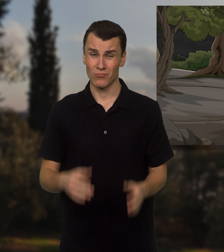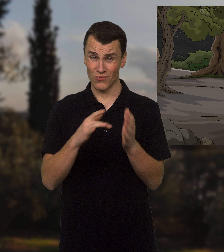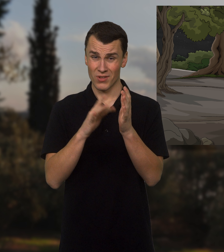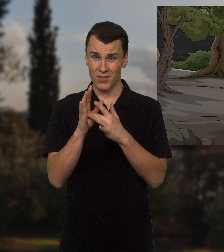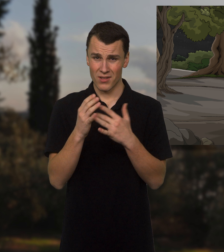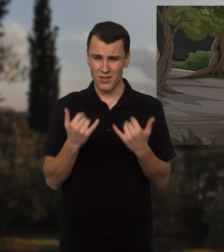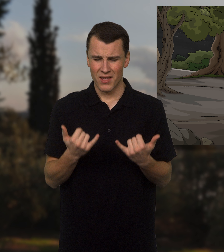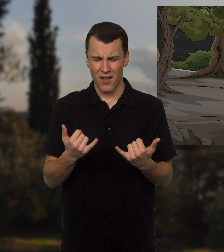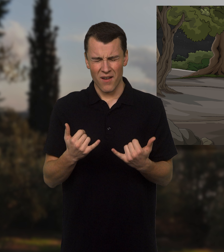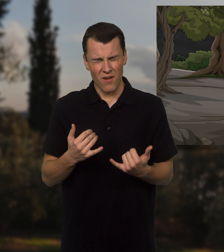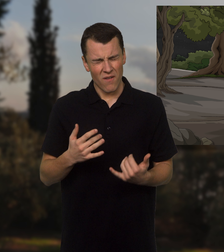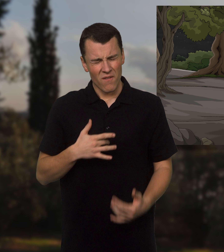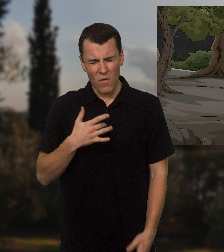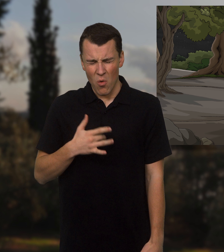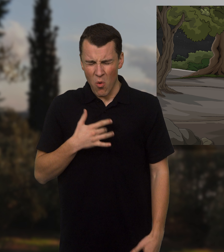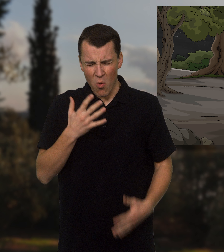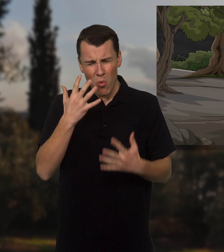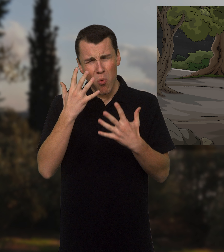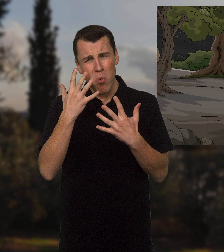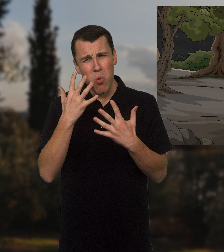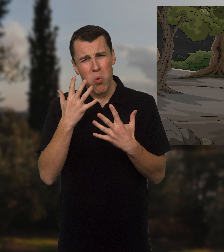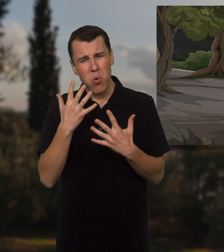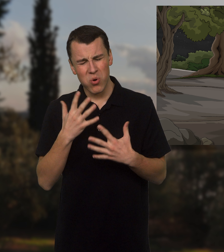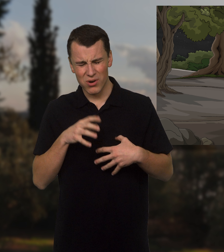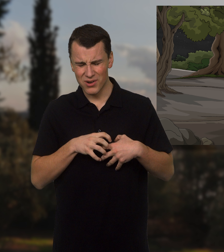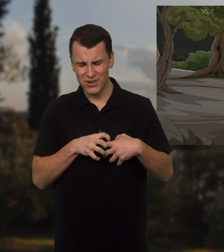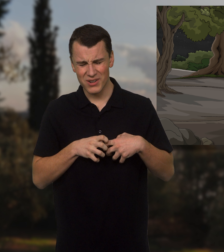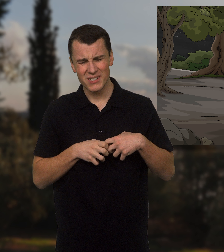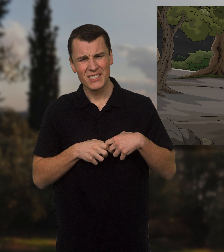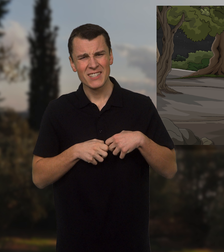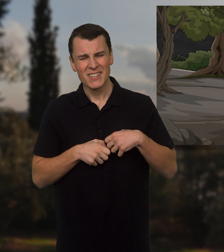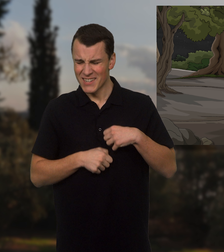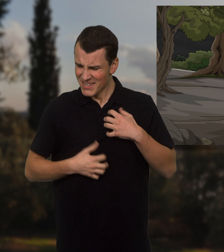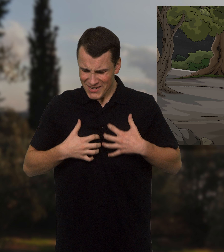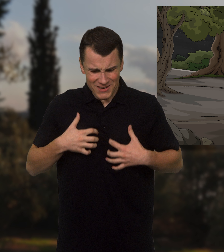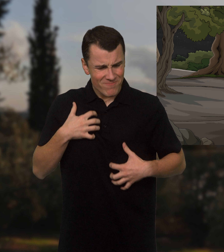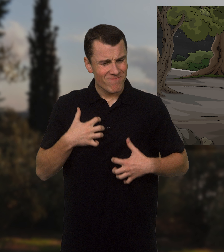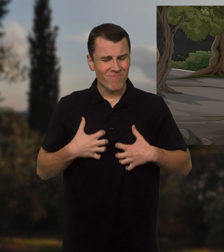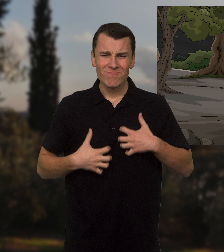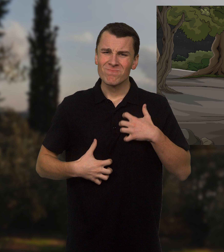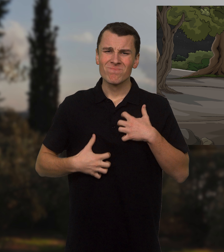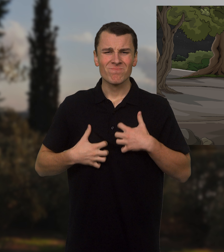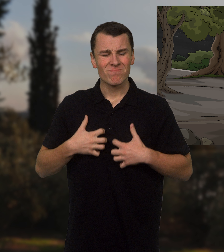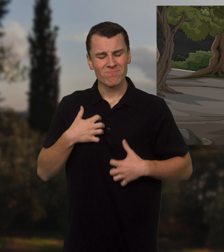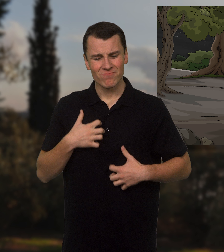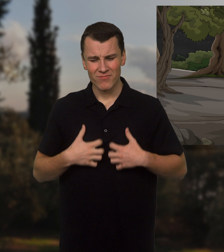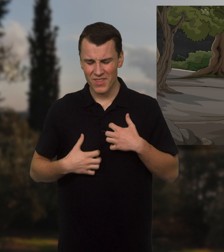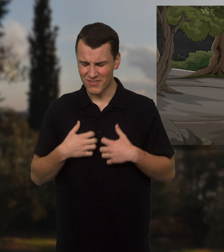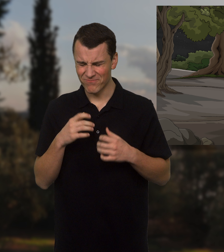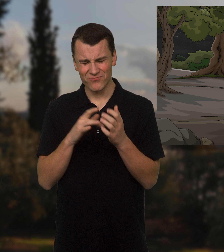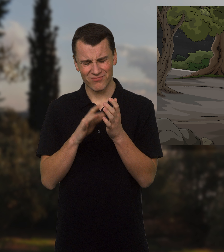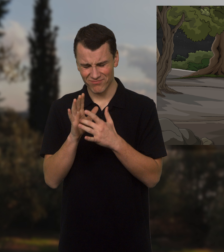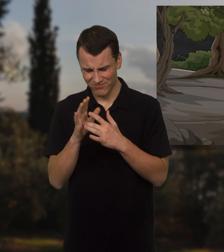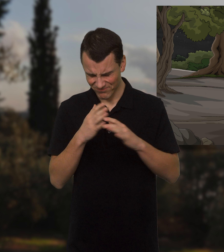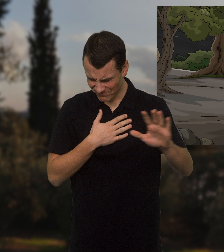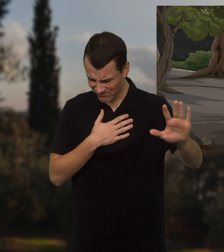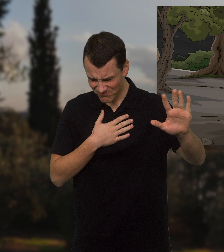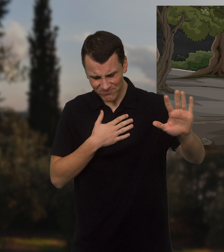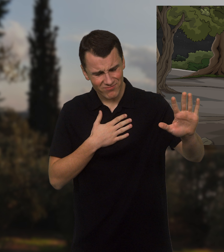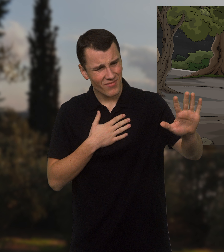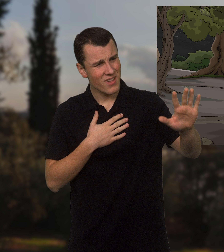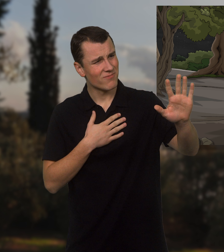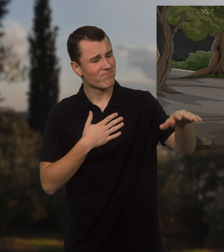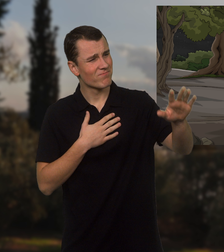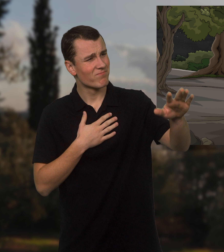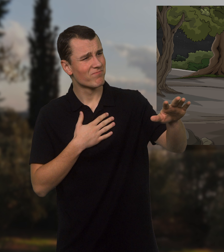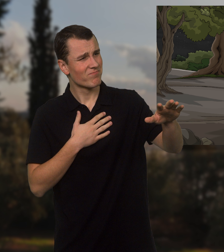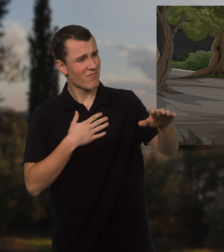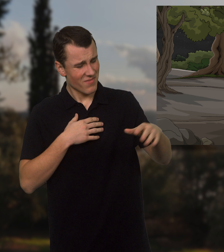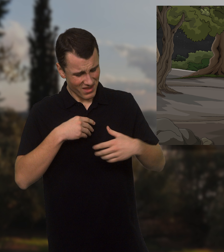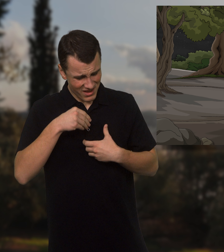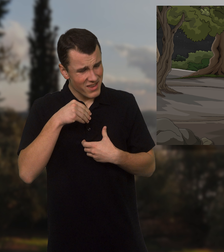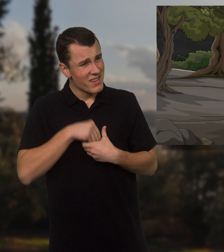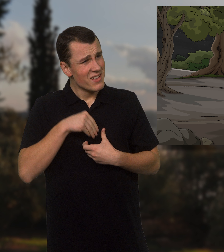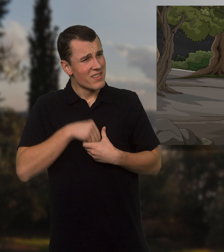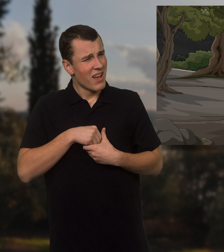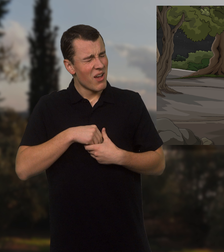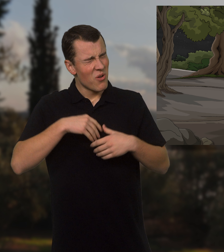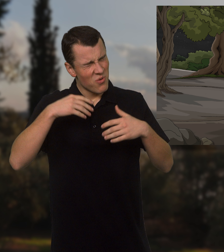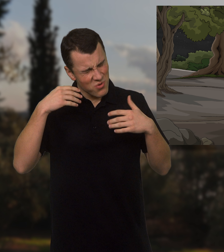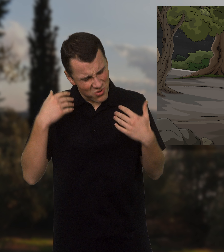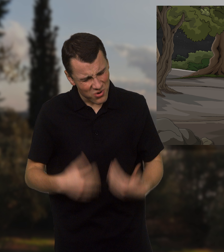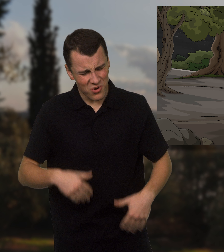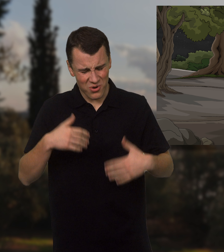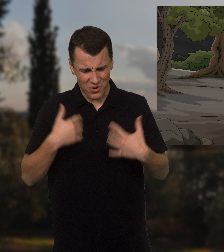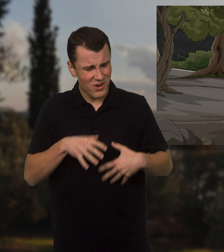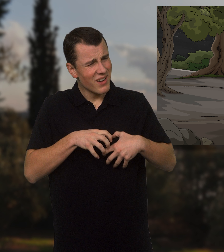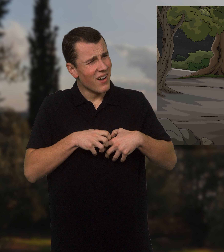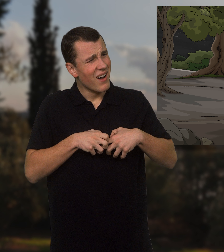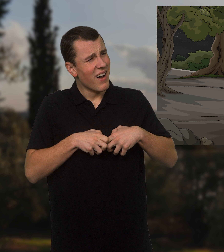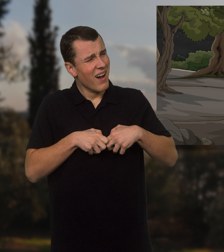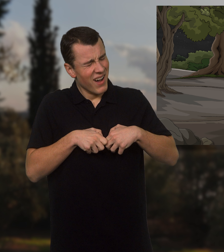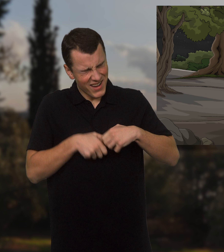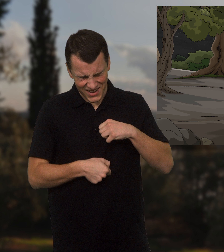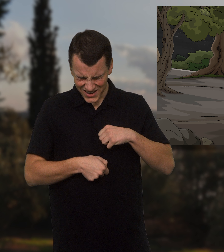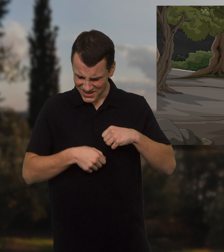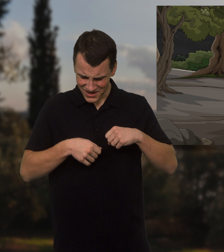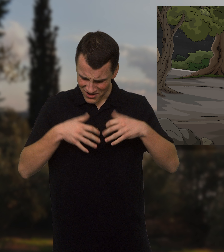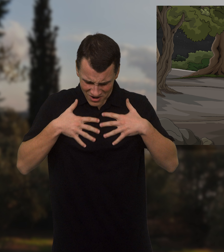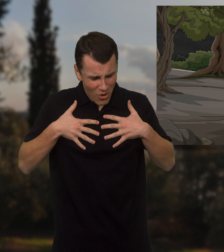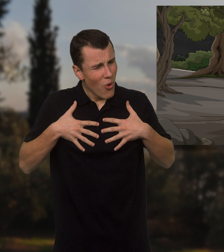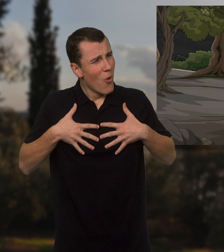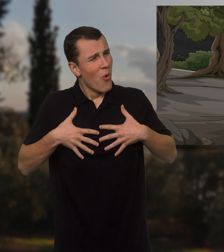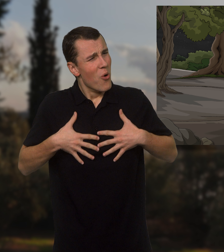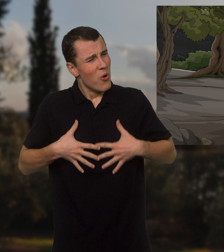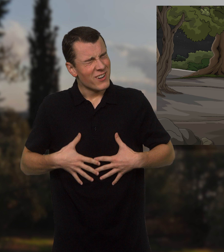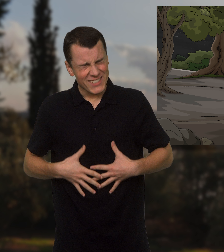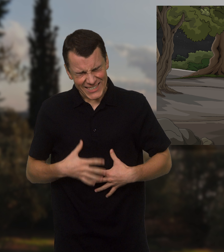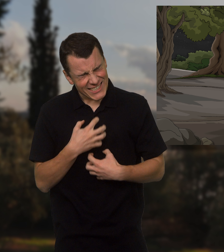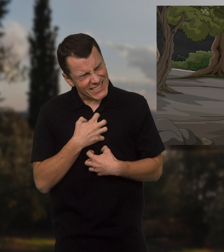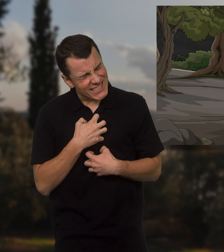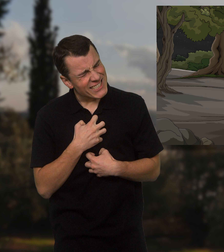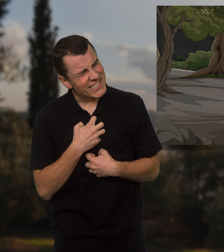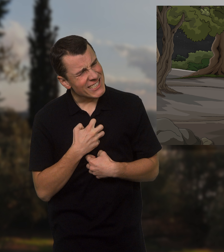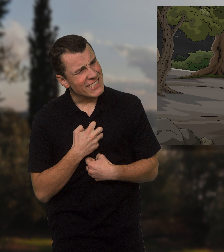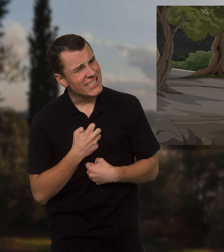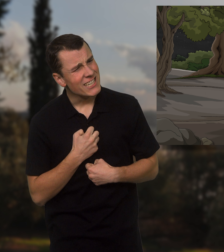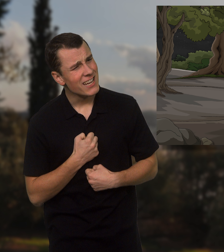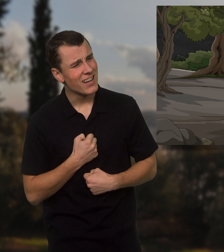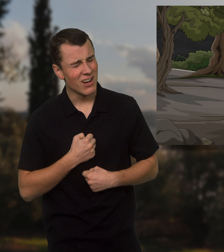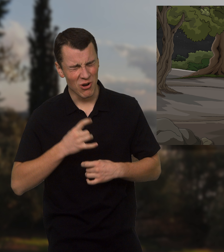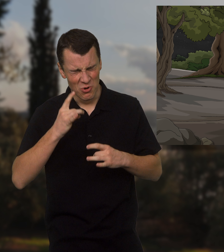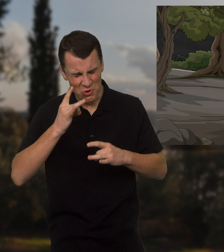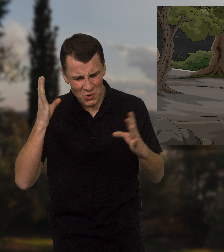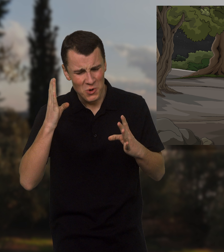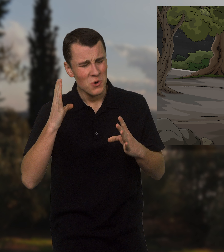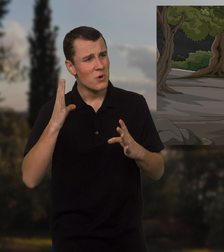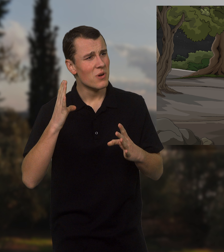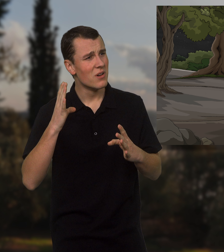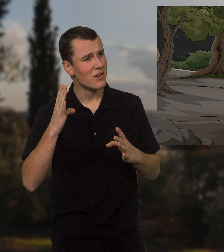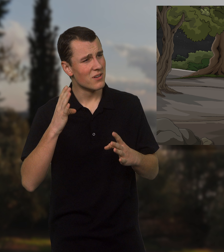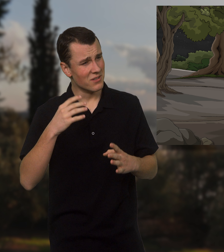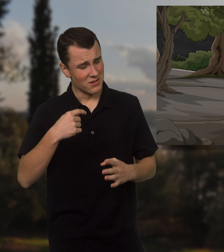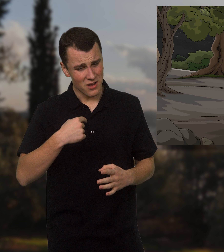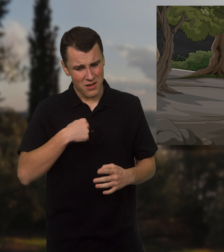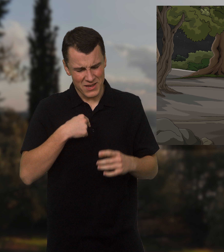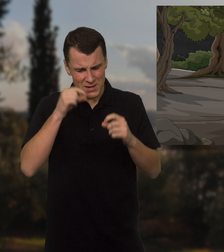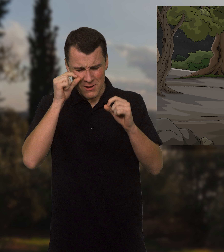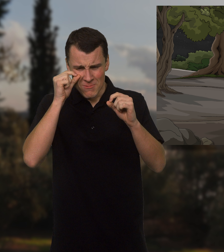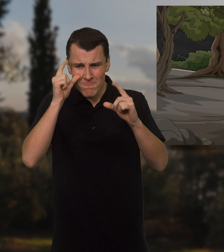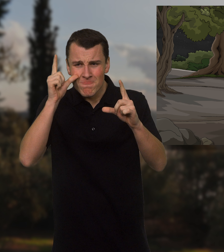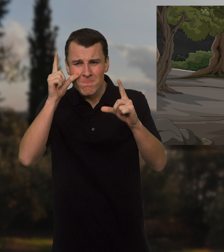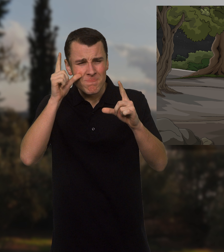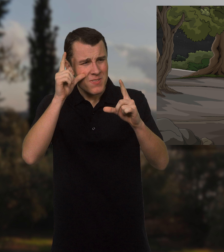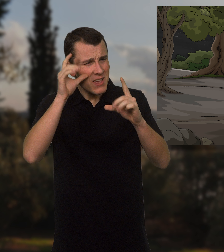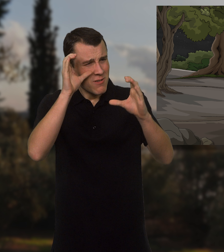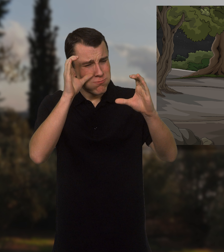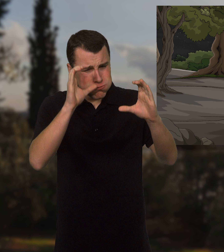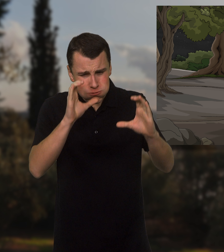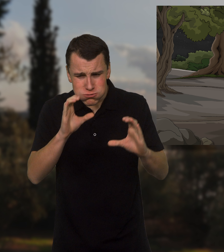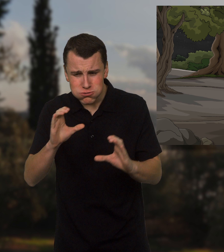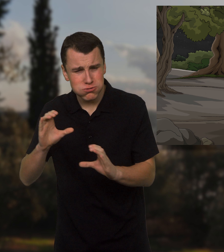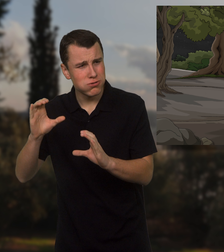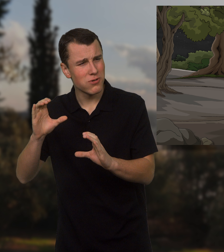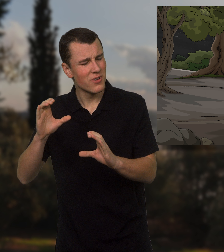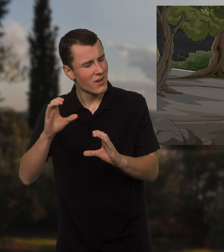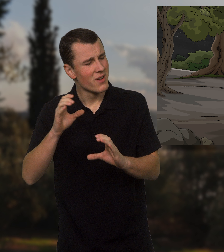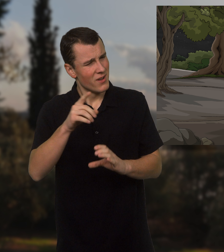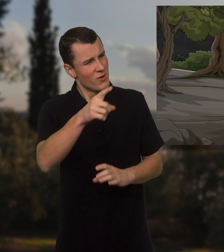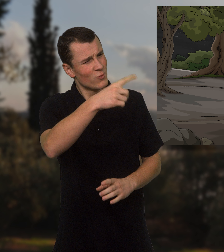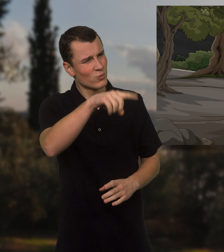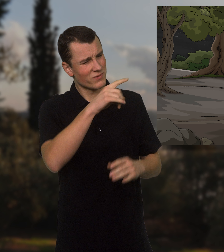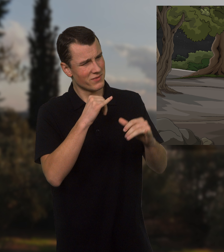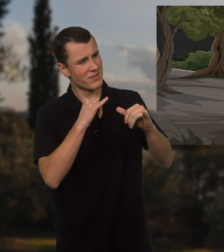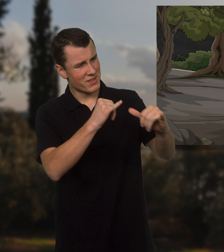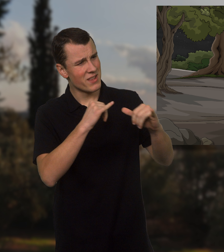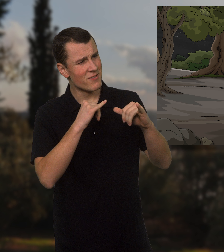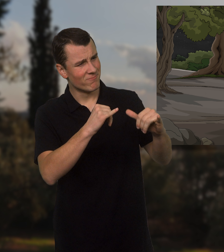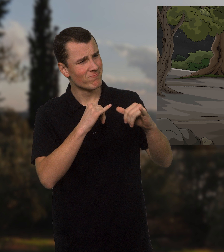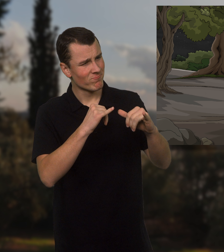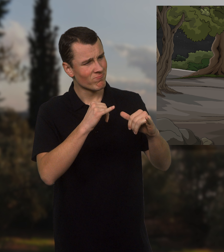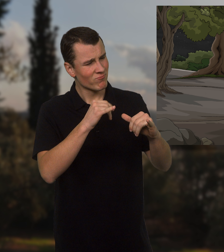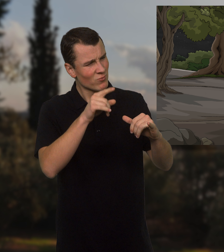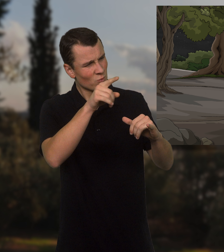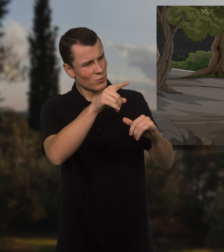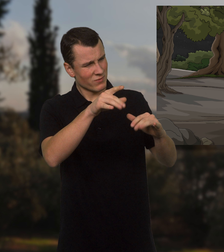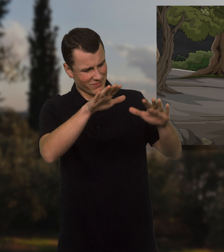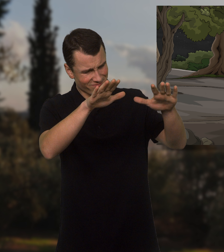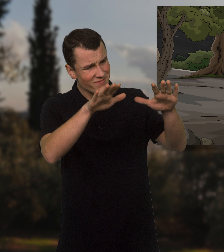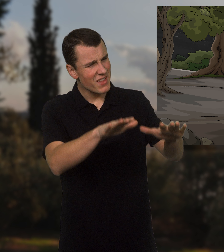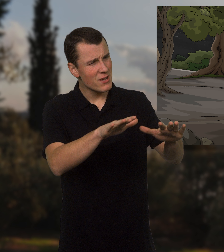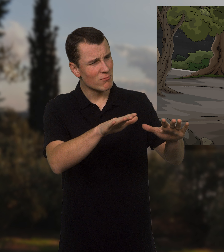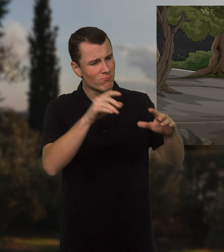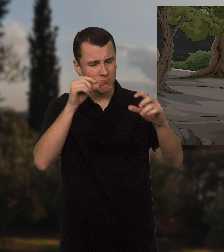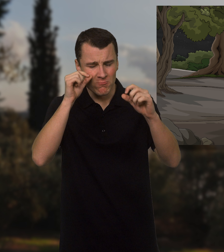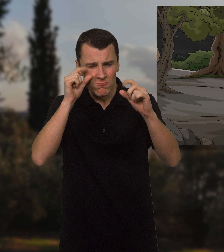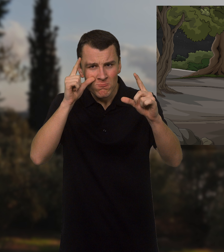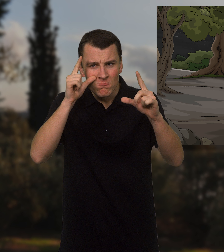Then He said to them, “My soul is consumed with sorrow to the point of death.